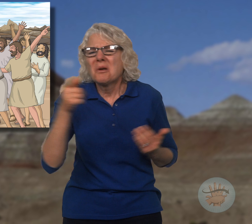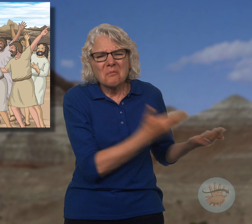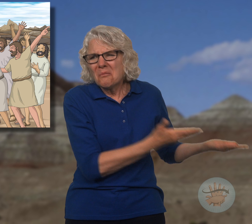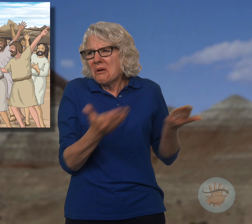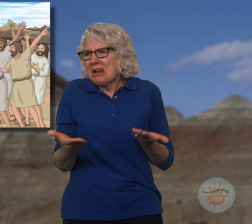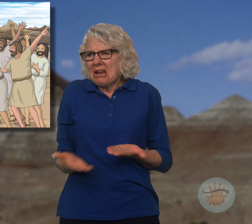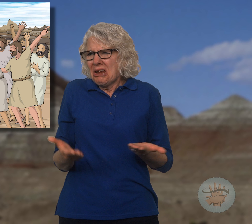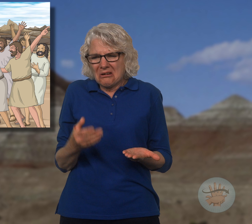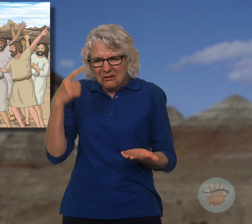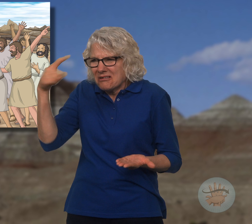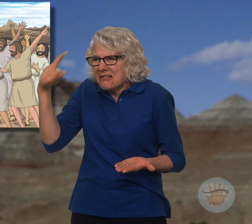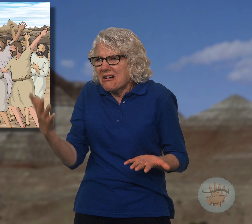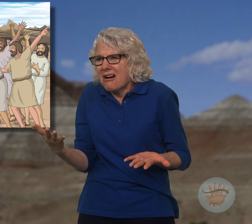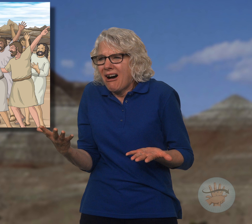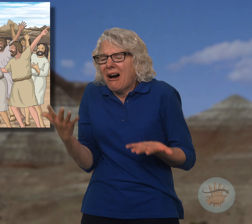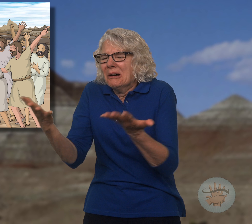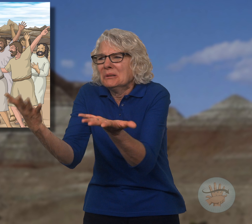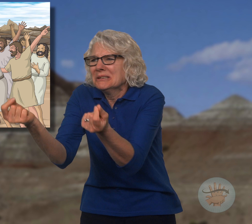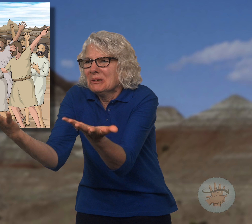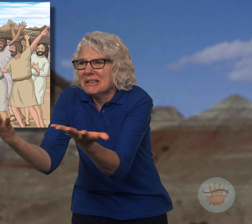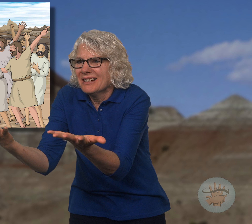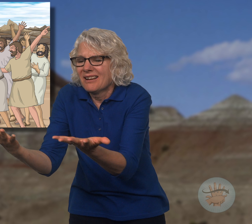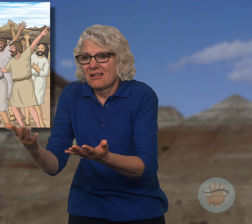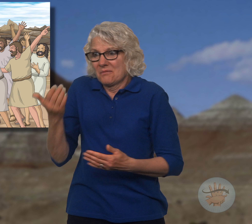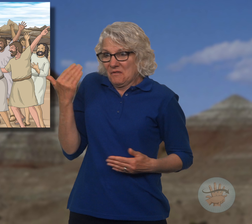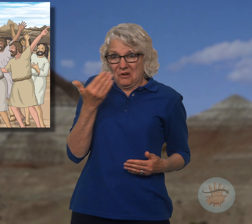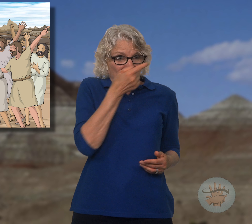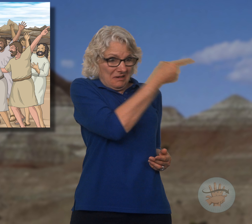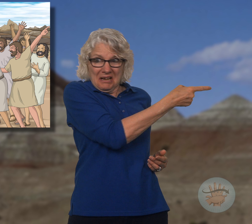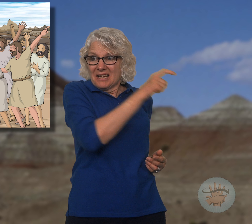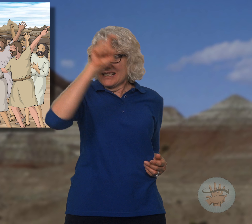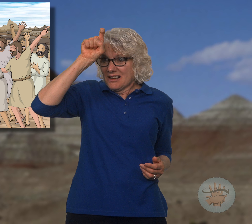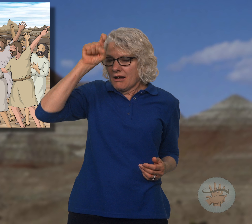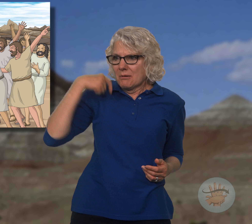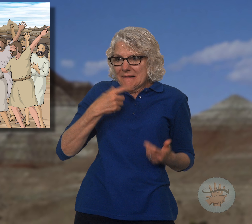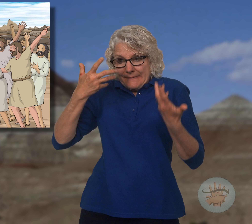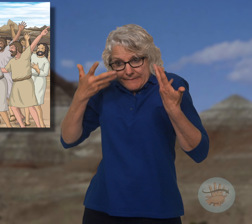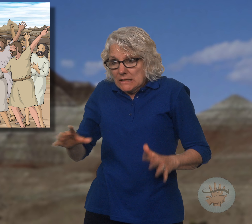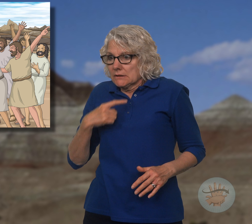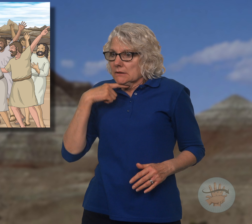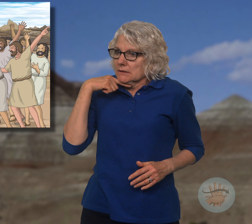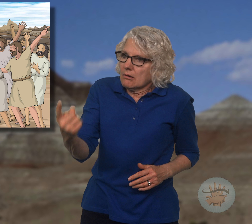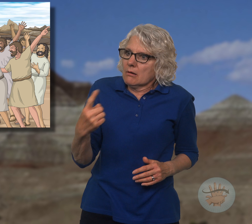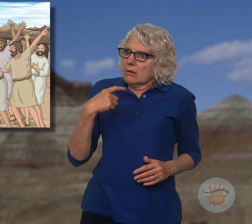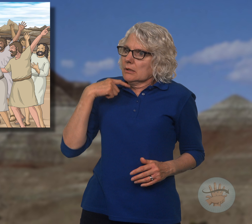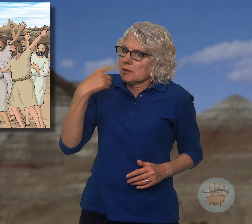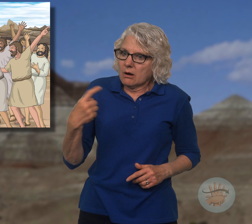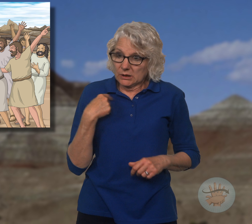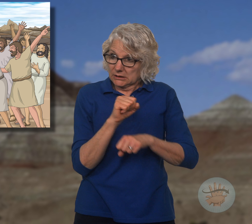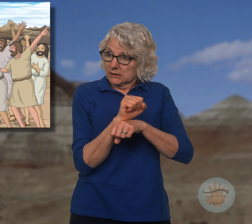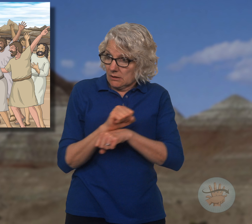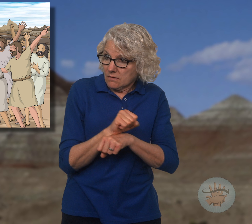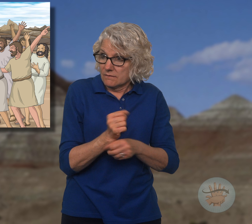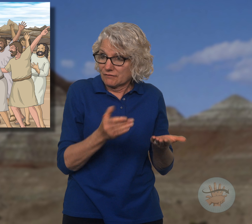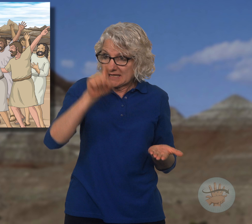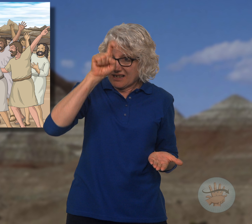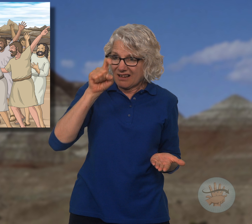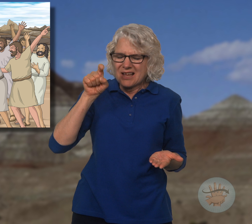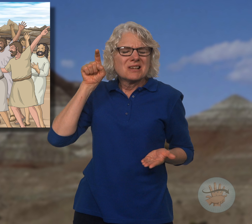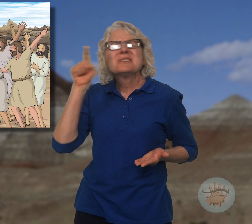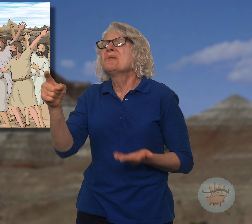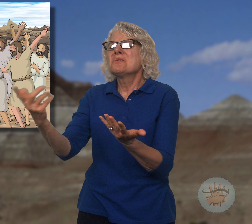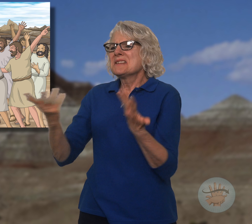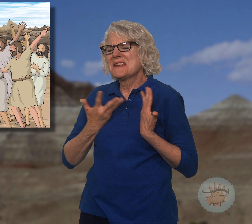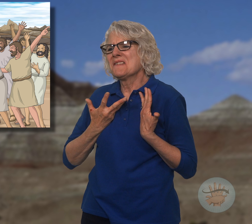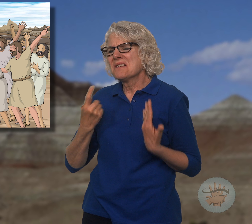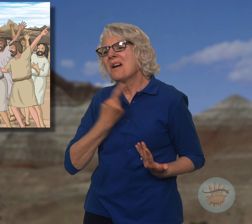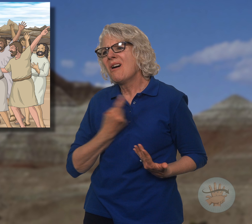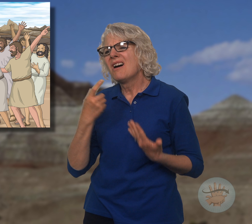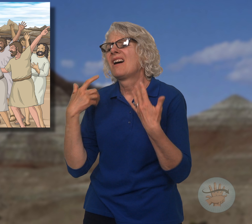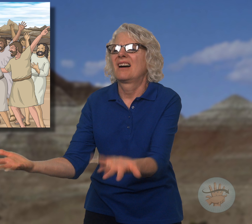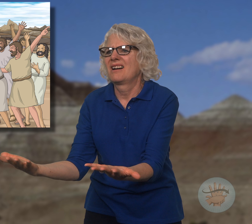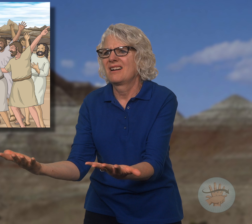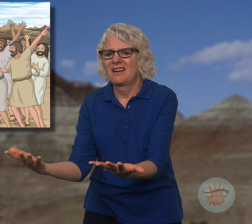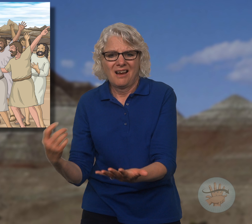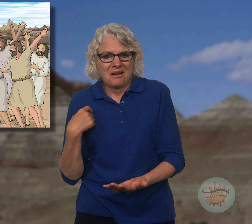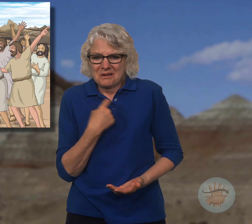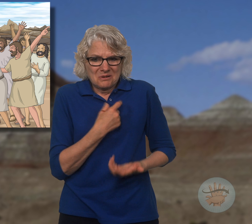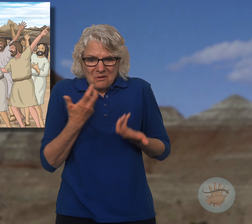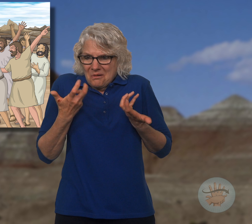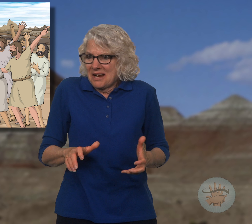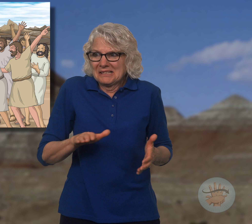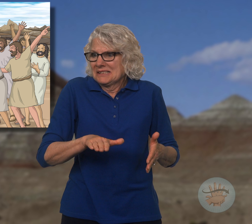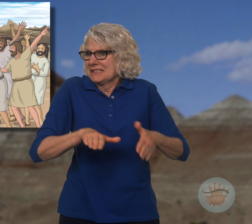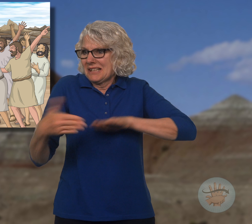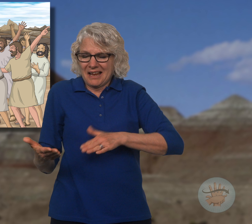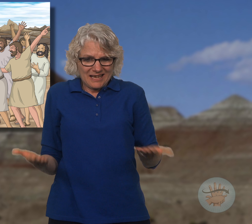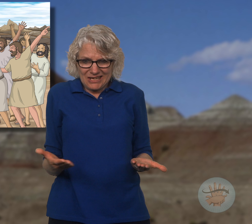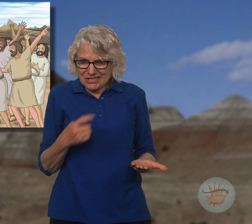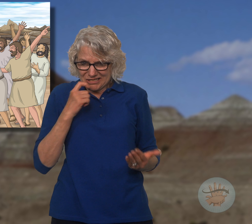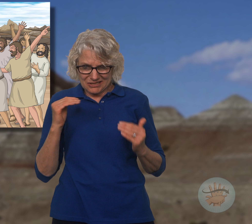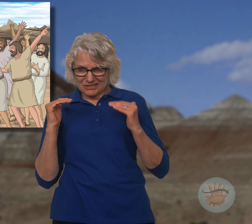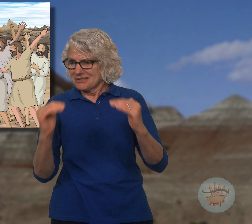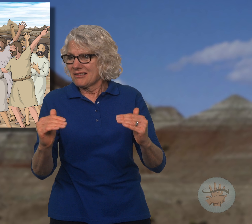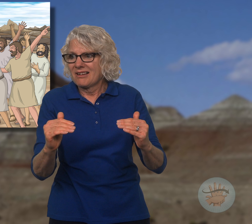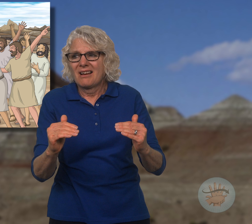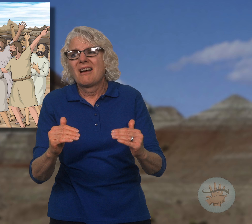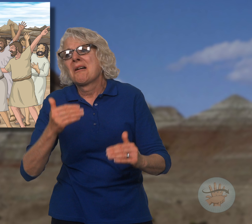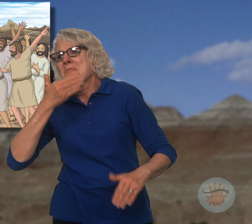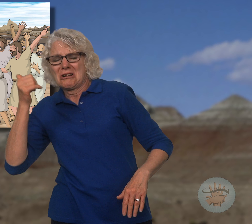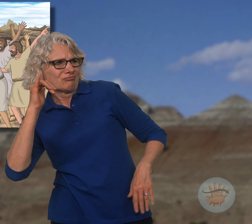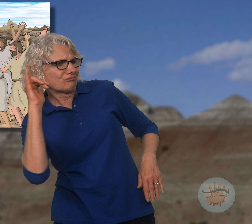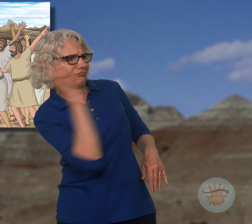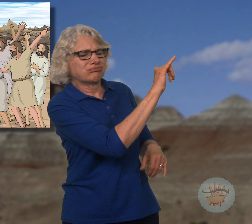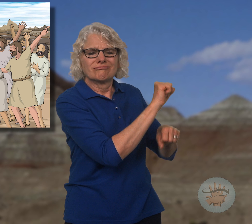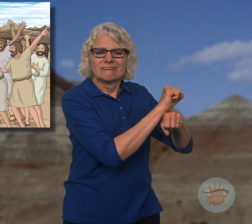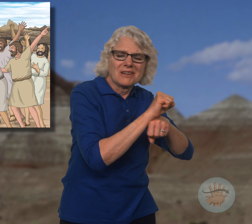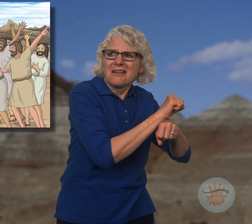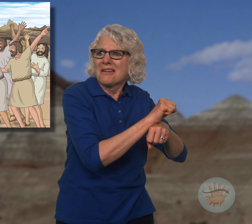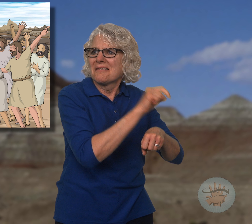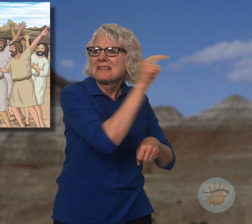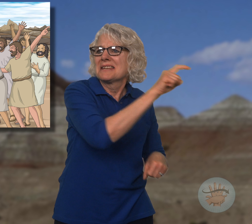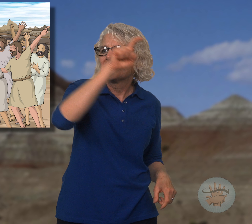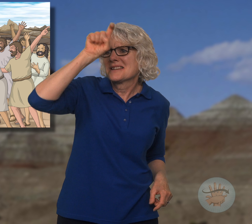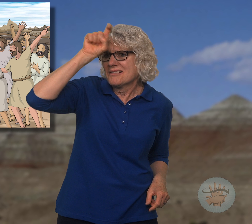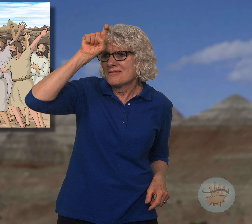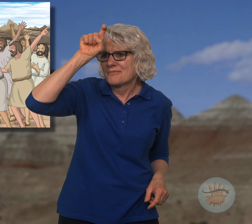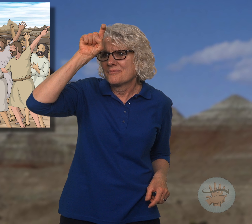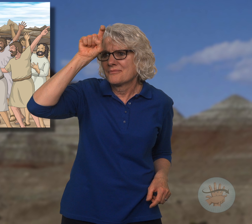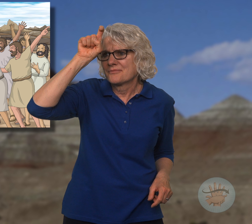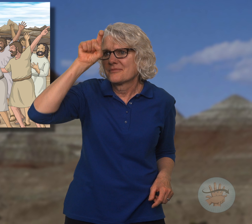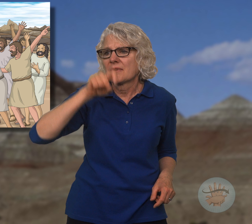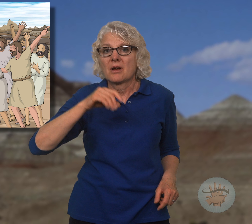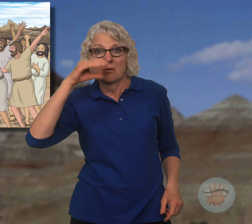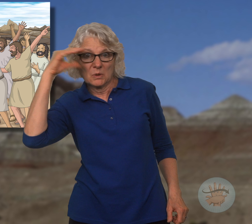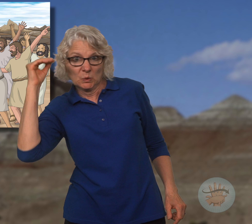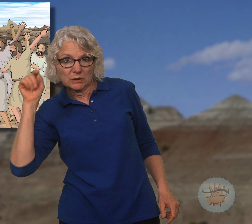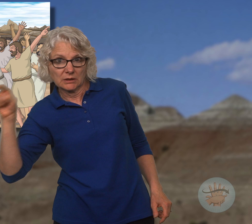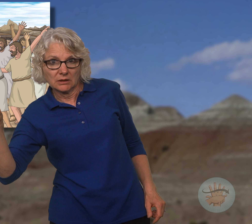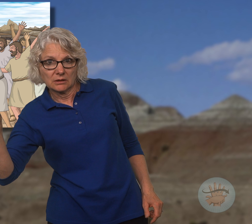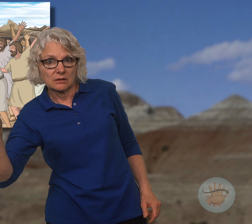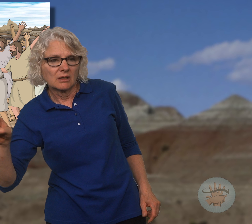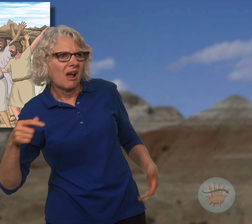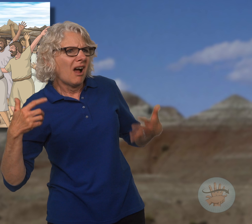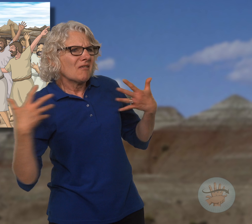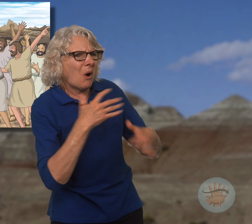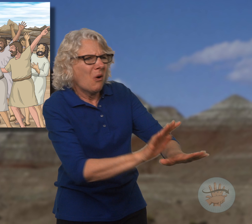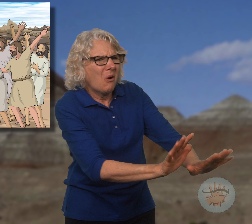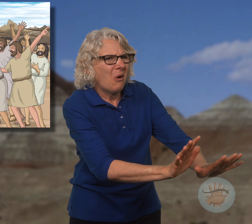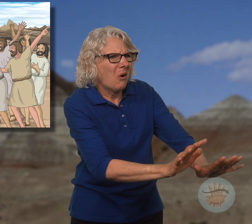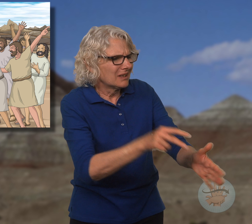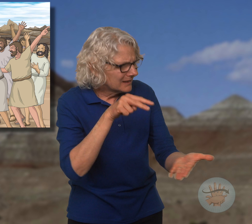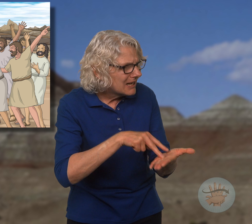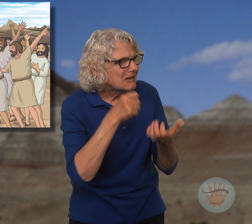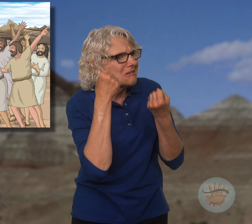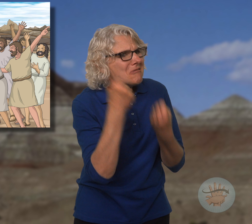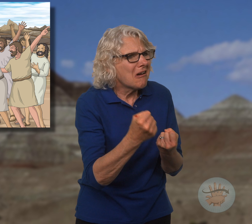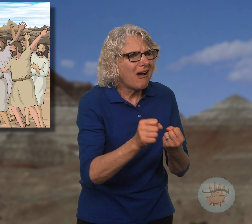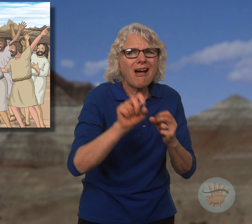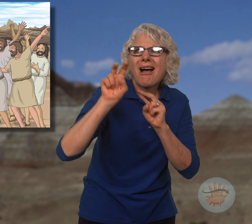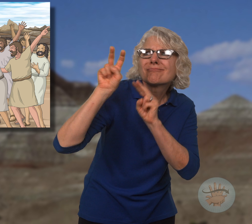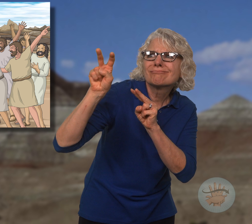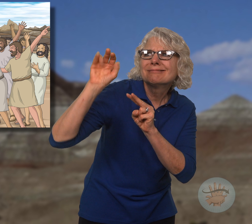Did we not say to you in Egypt, ‘Leave us alone so that we may serve the Egyptians’? For it would have been better for us to serve the Egyptians than to die in the wilderness.”